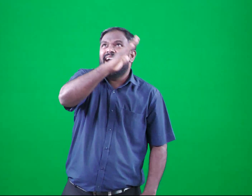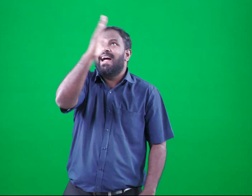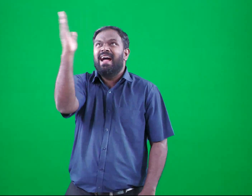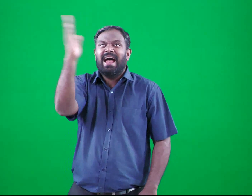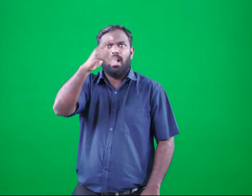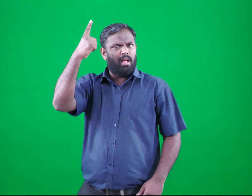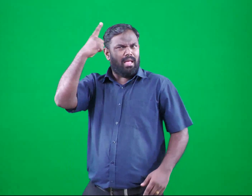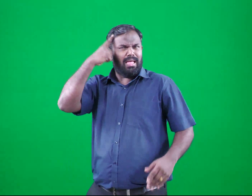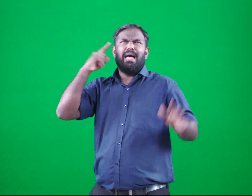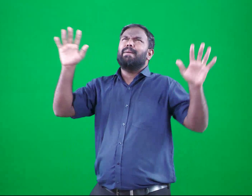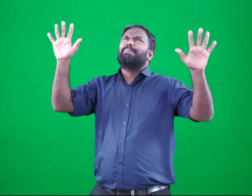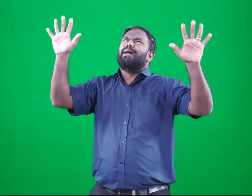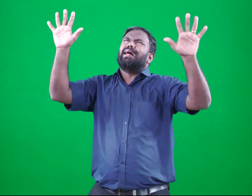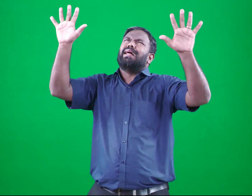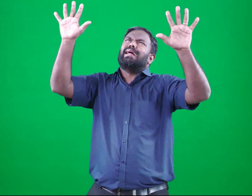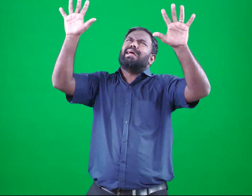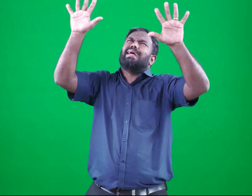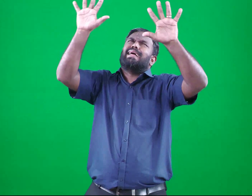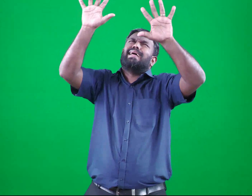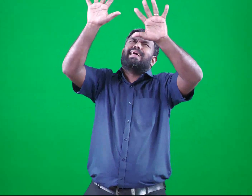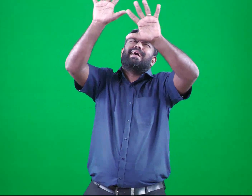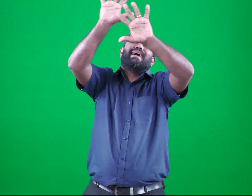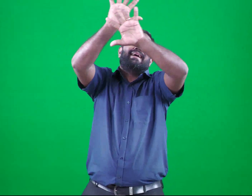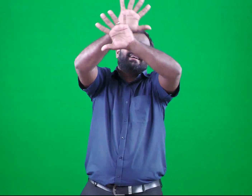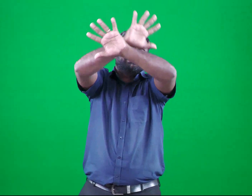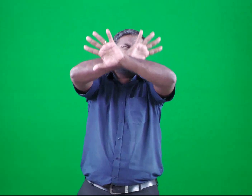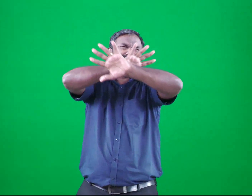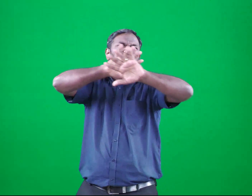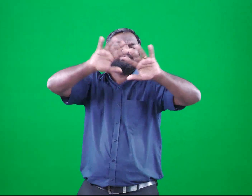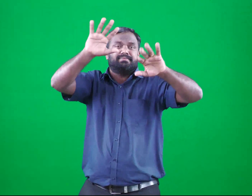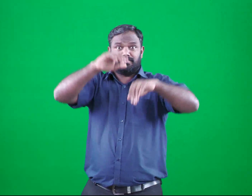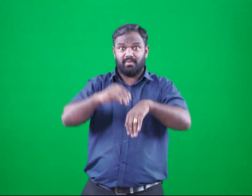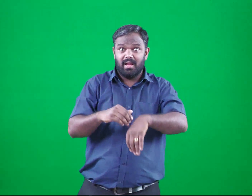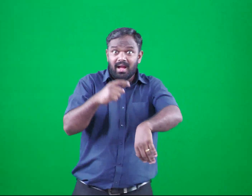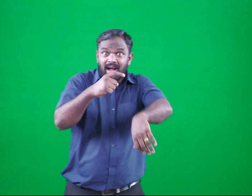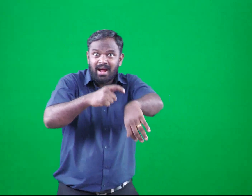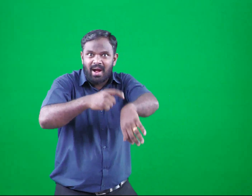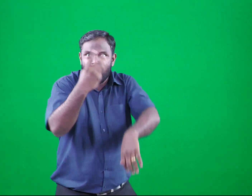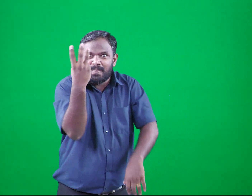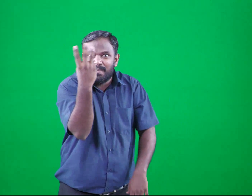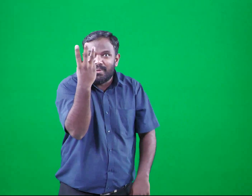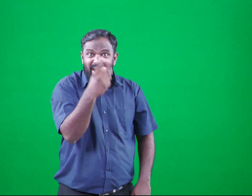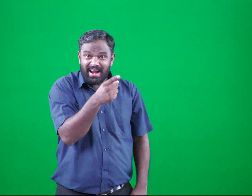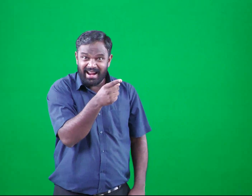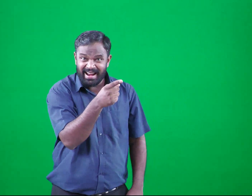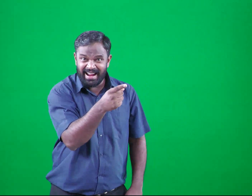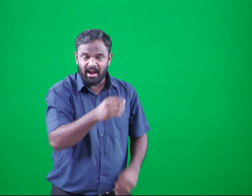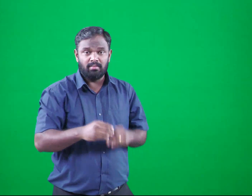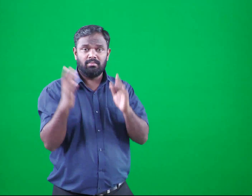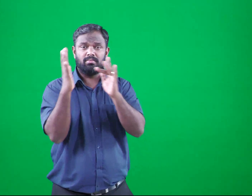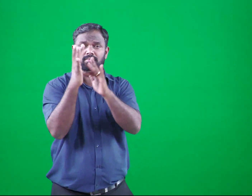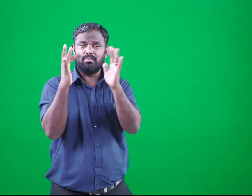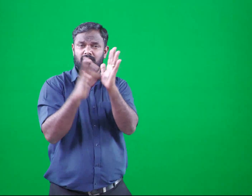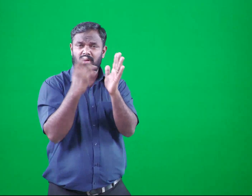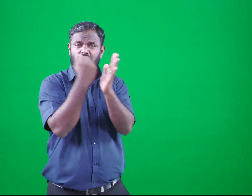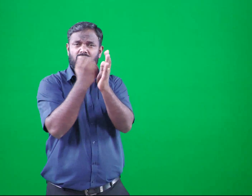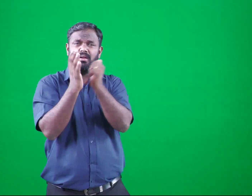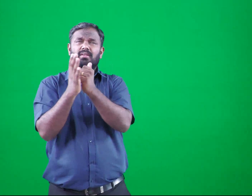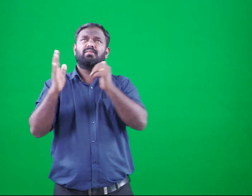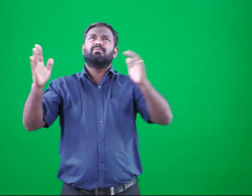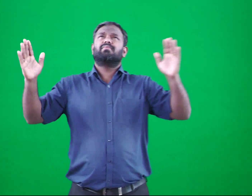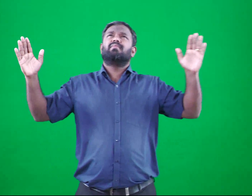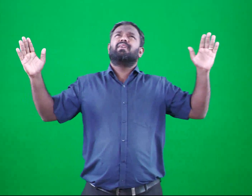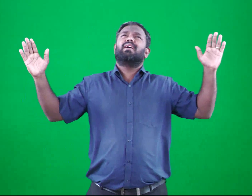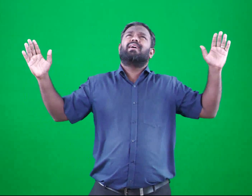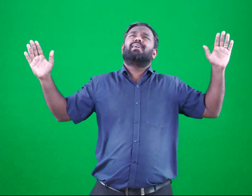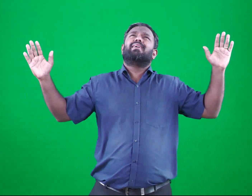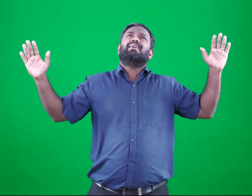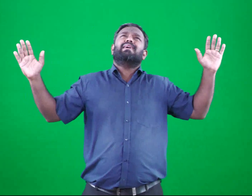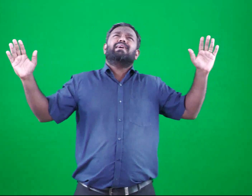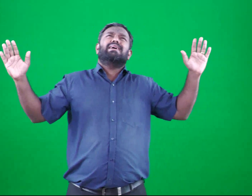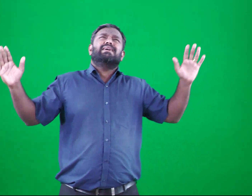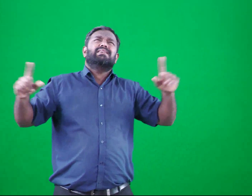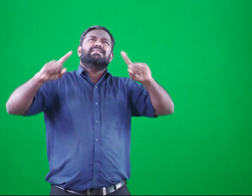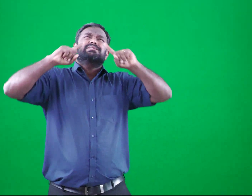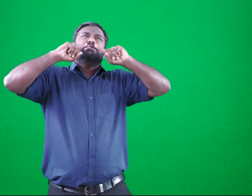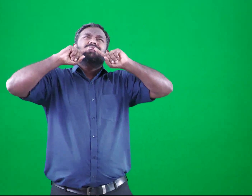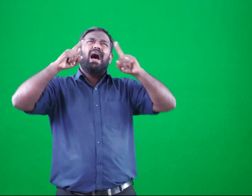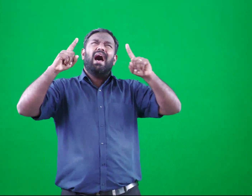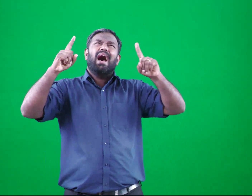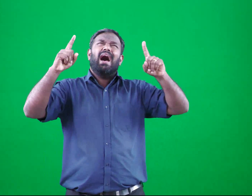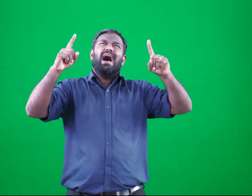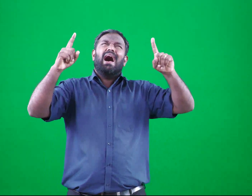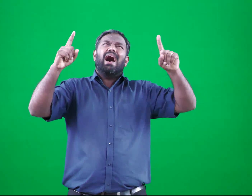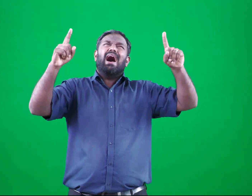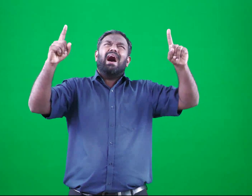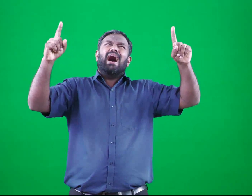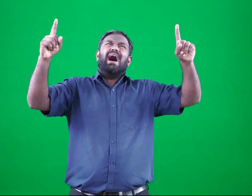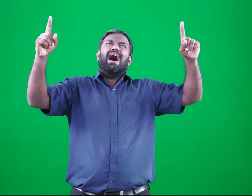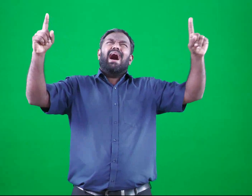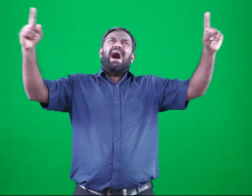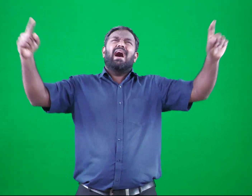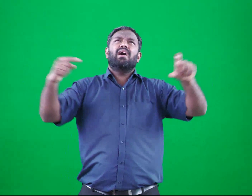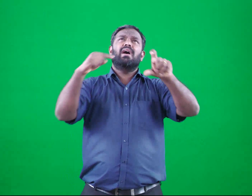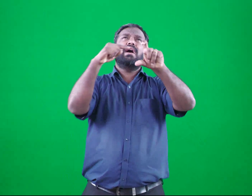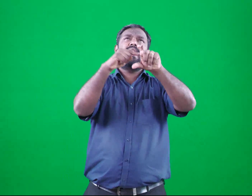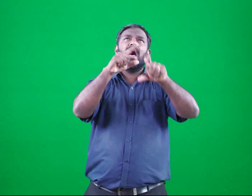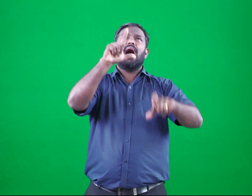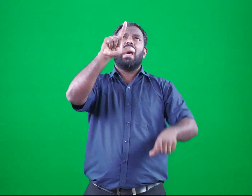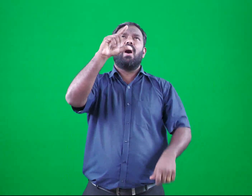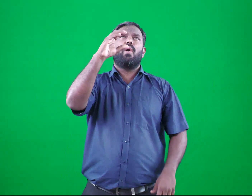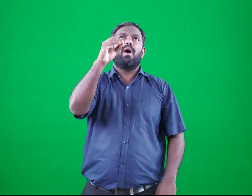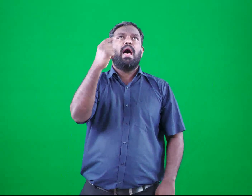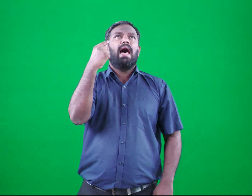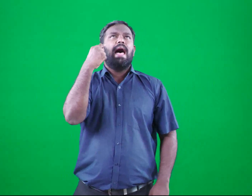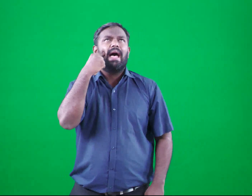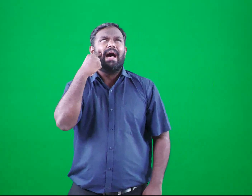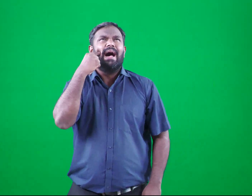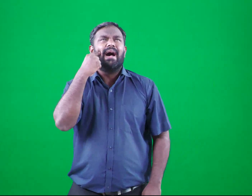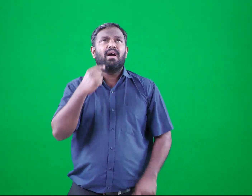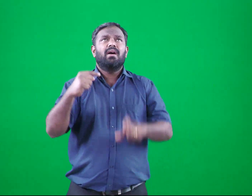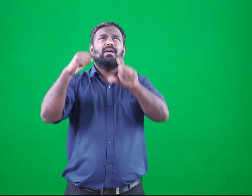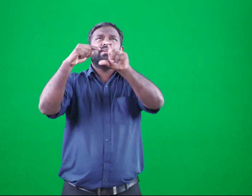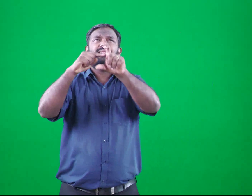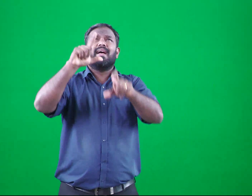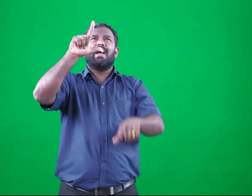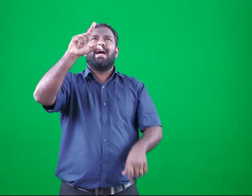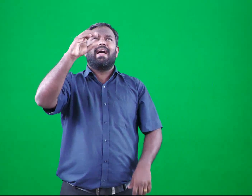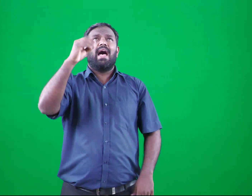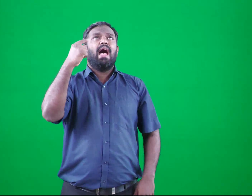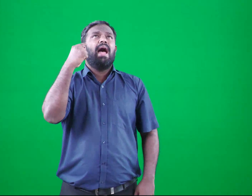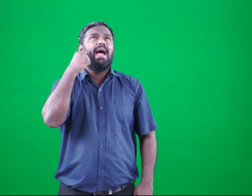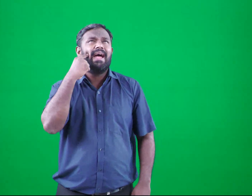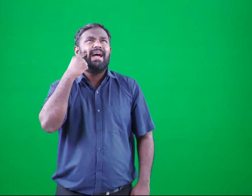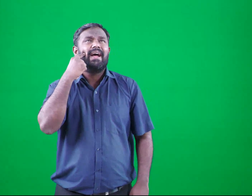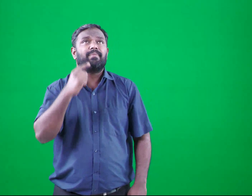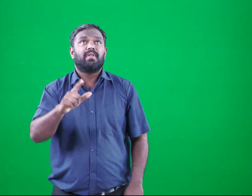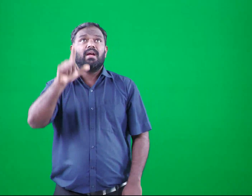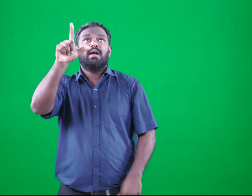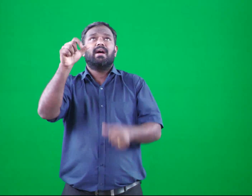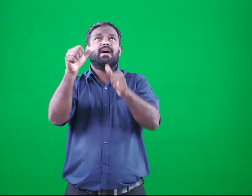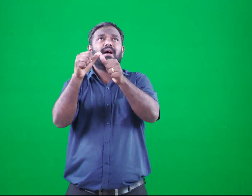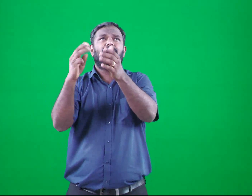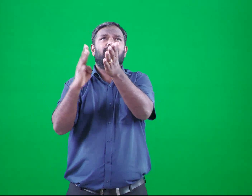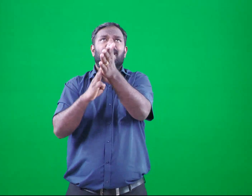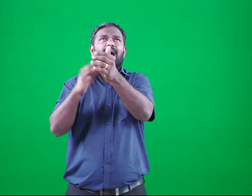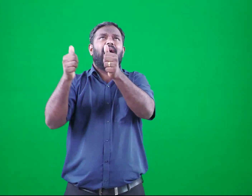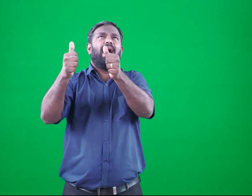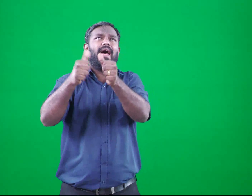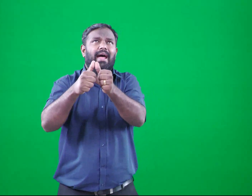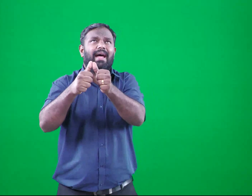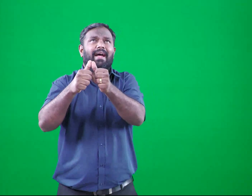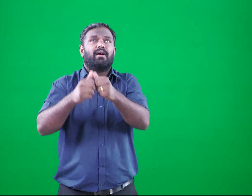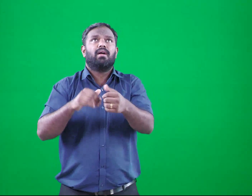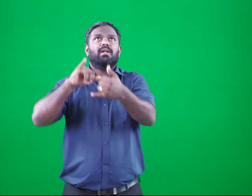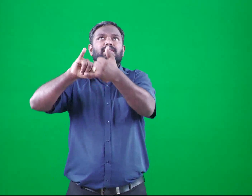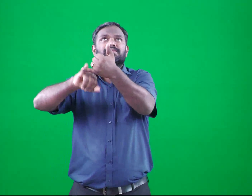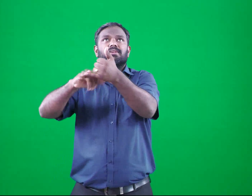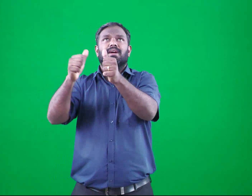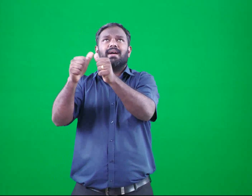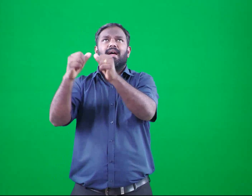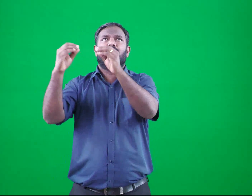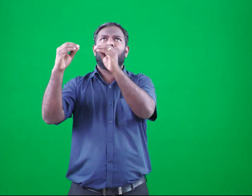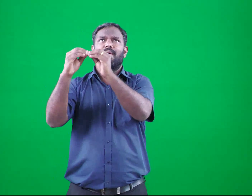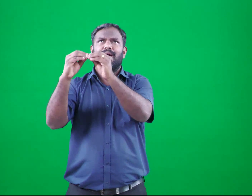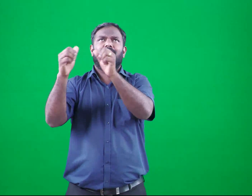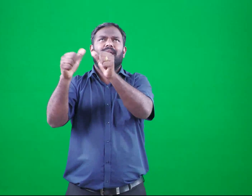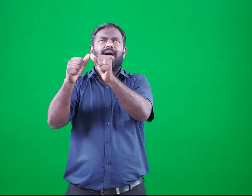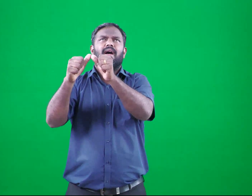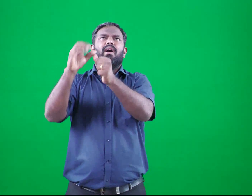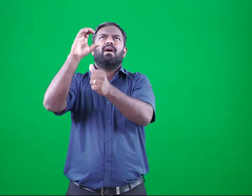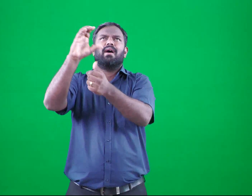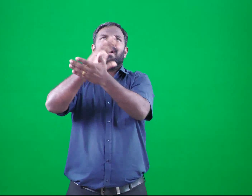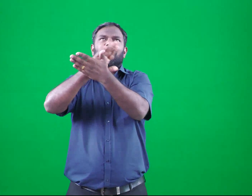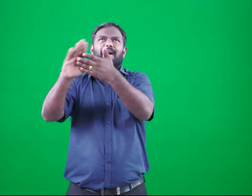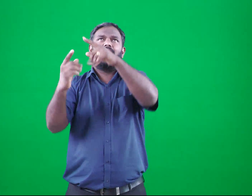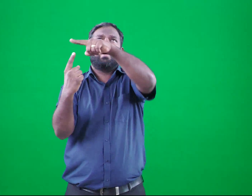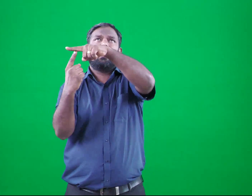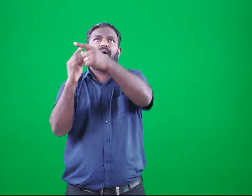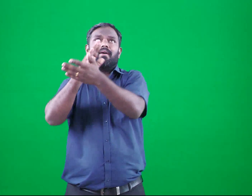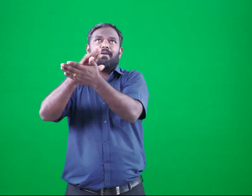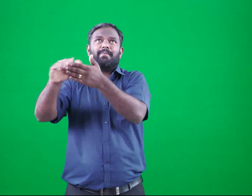At the ninth hour, Jesus cried out in a loud voice, "Eloi, Eloi, lema sabachthani?"